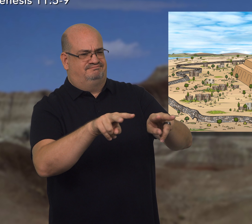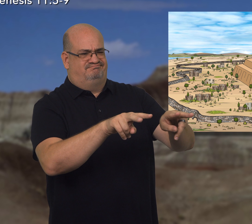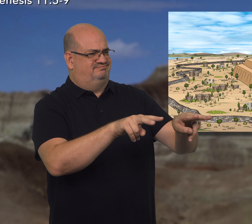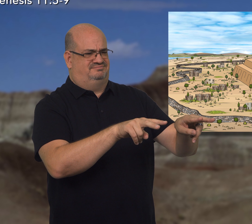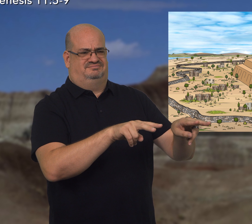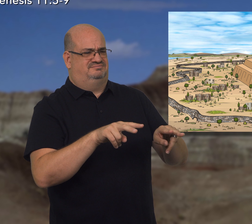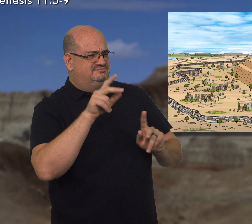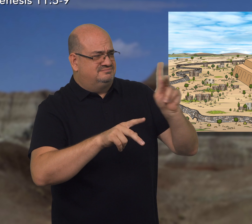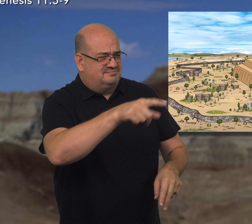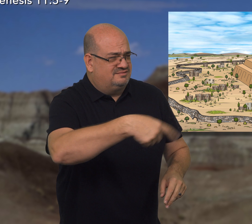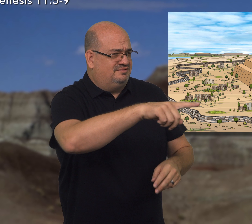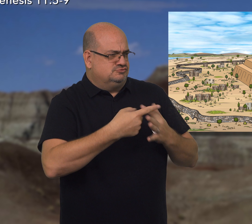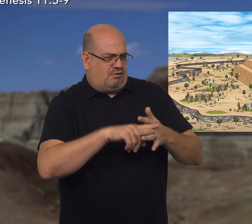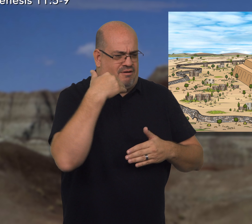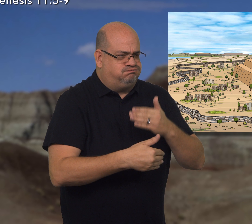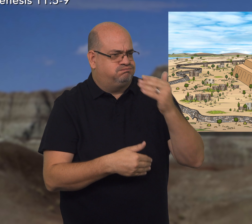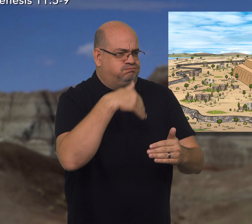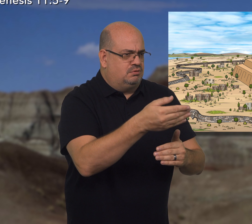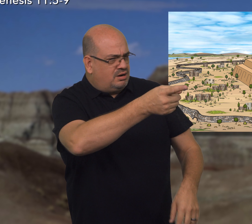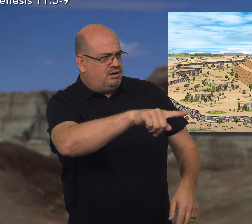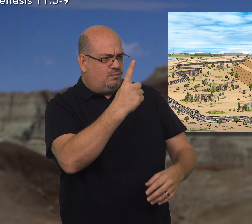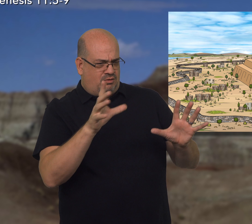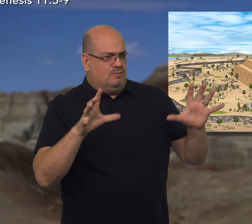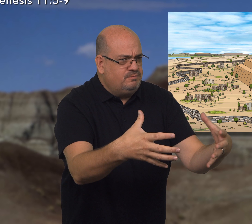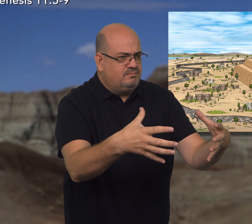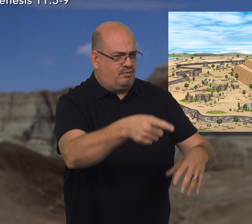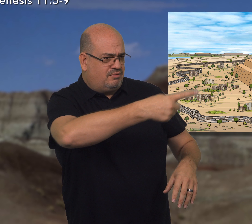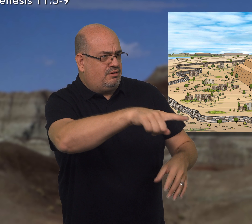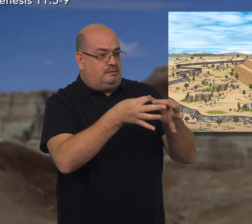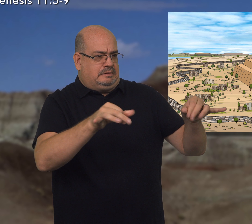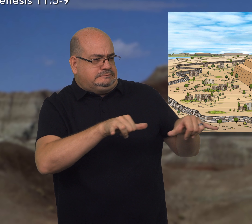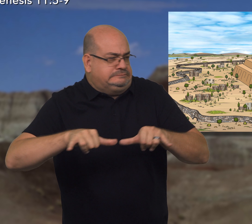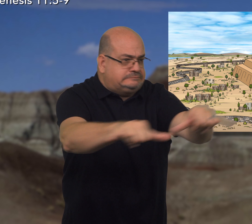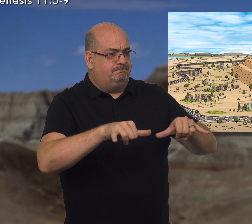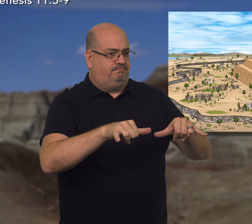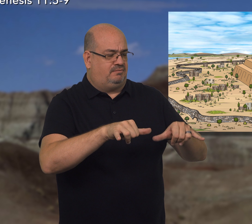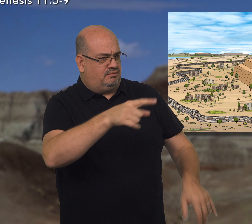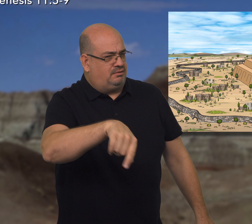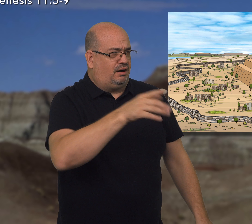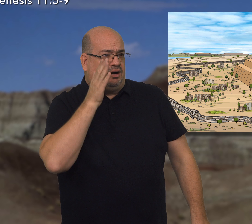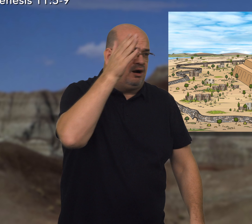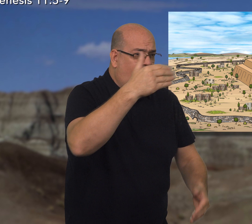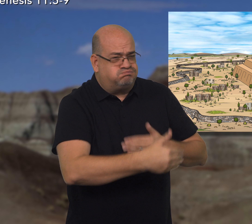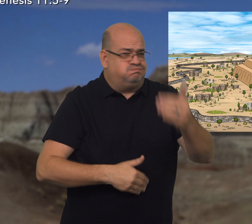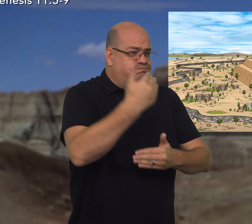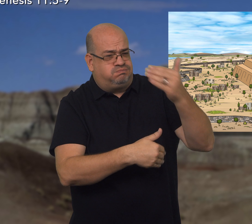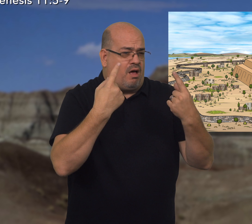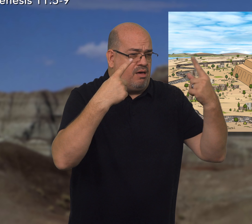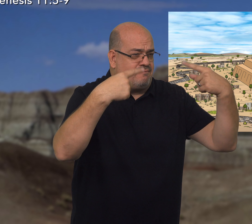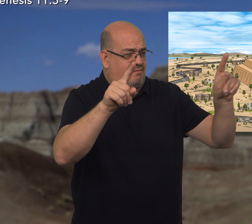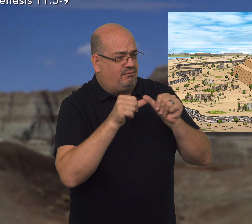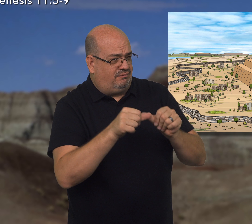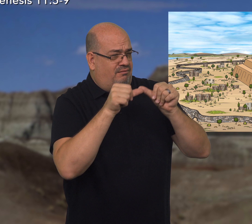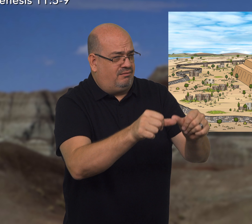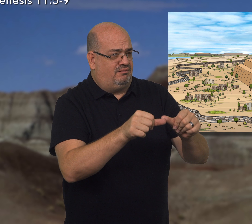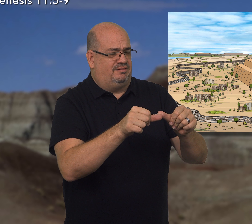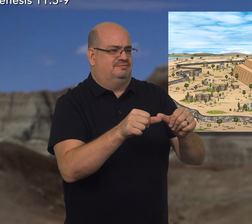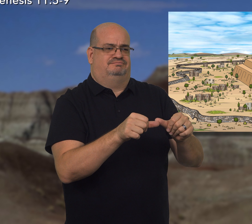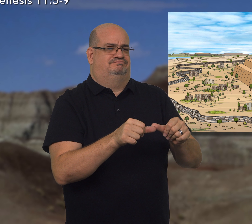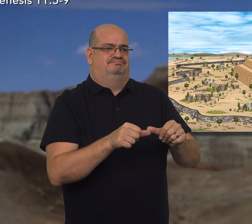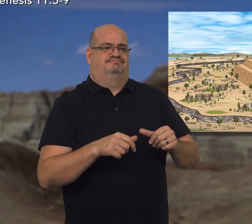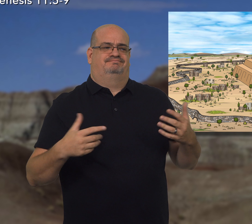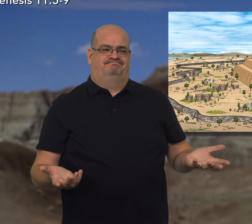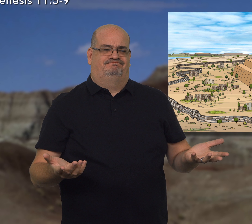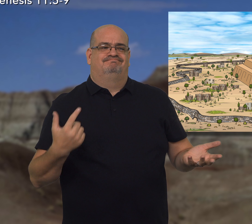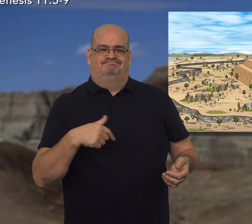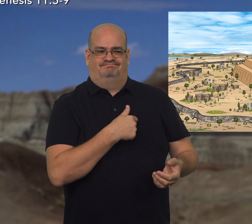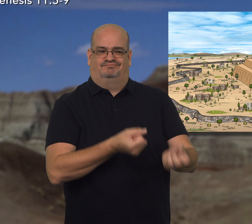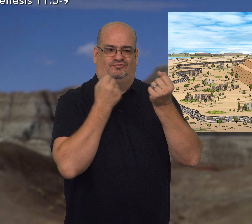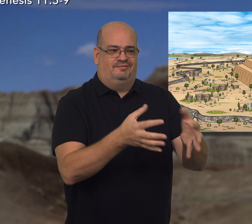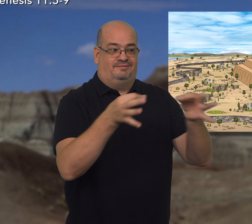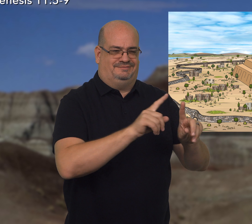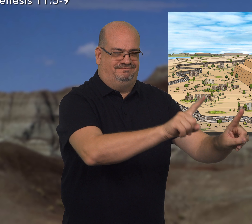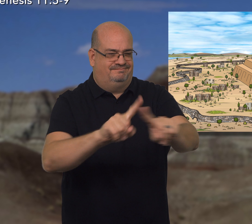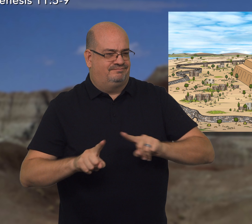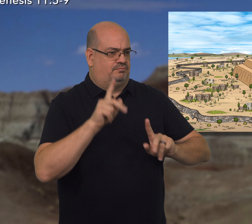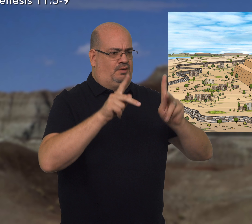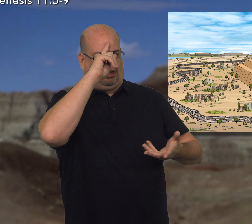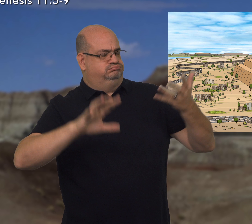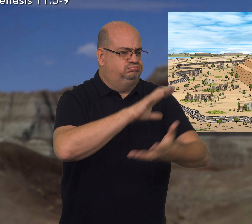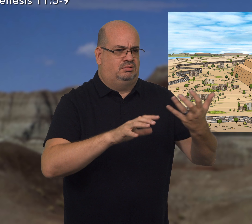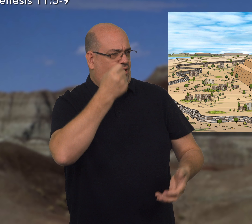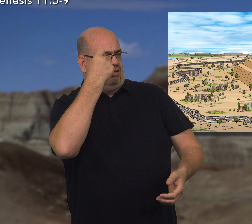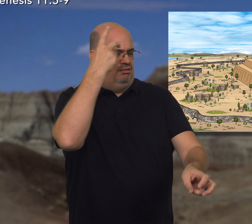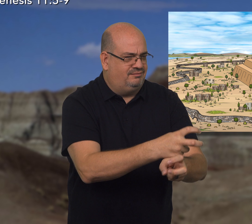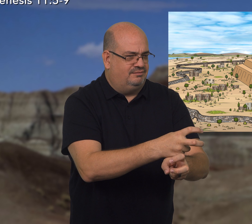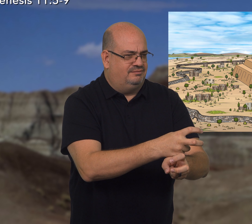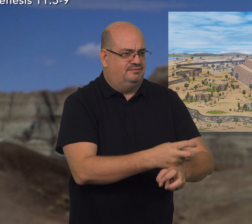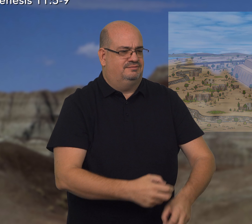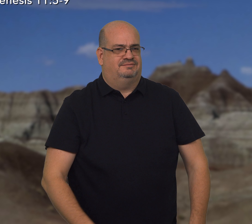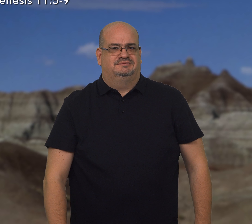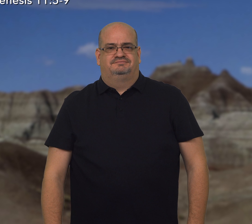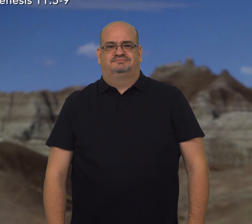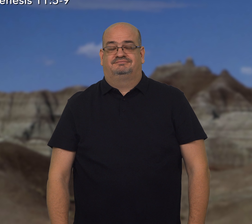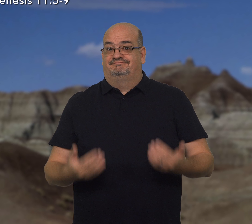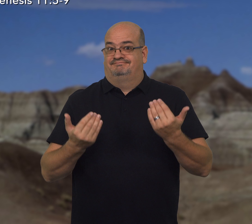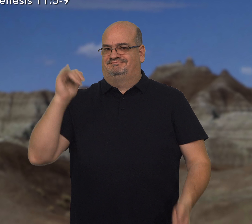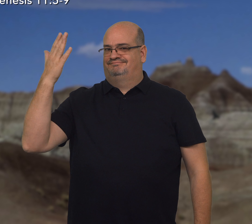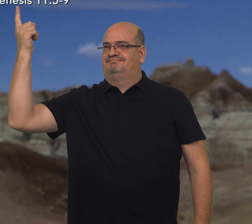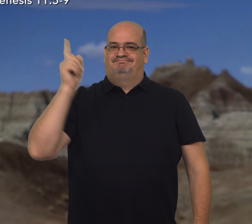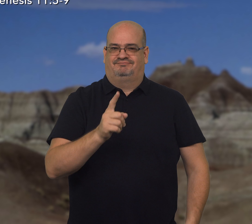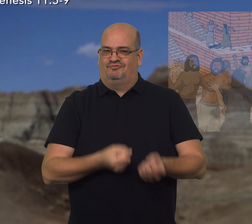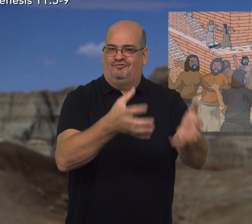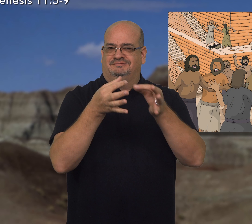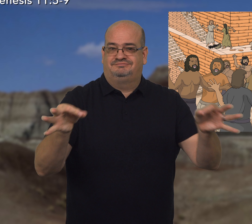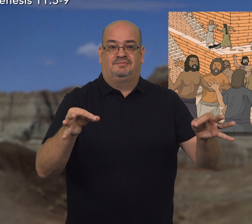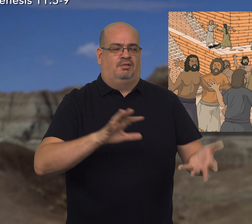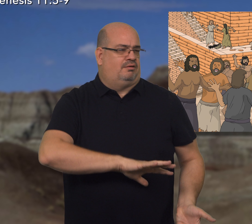And the LORD said, “If they have begun to do this as one people speaking the same language, then nothing they devise will be beyond them.